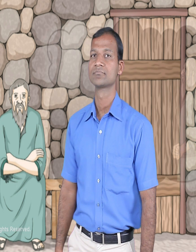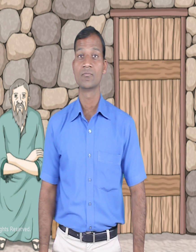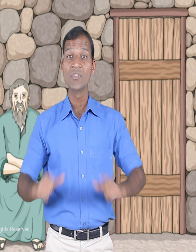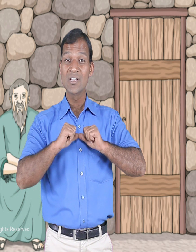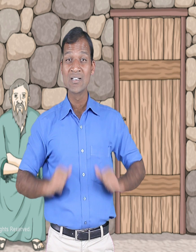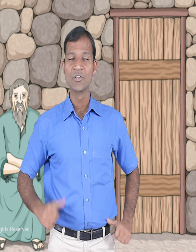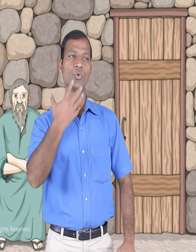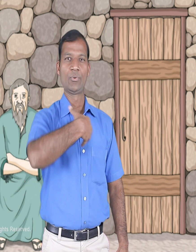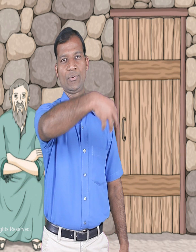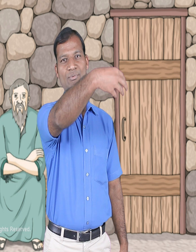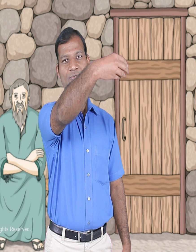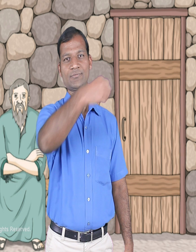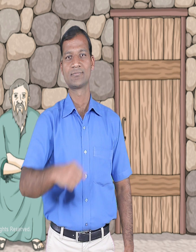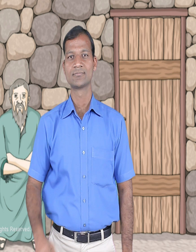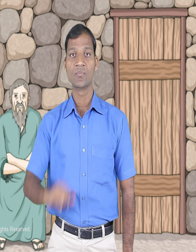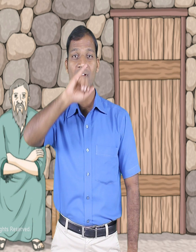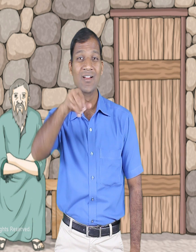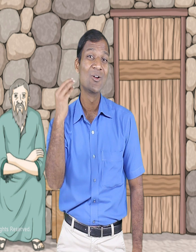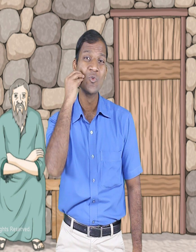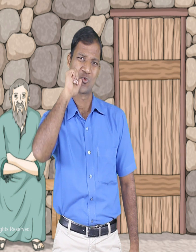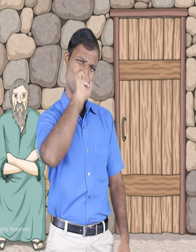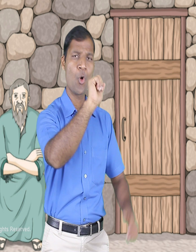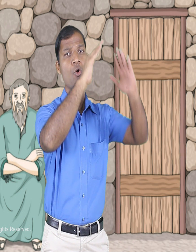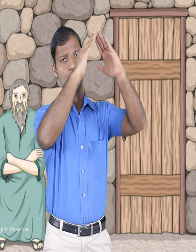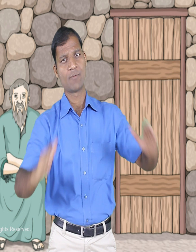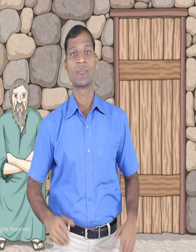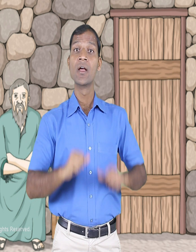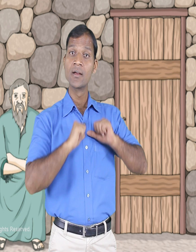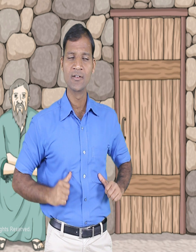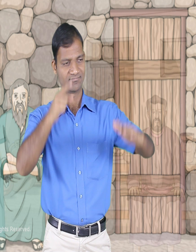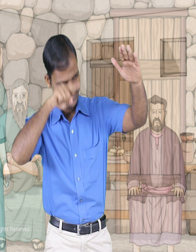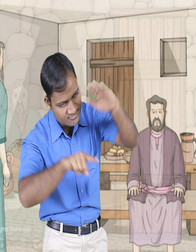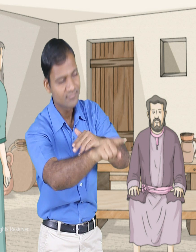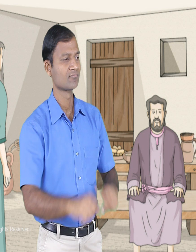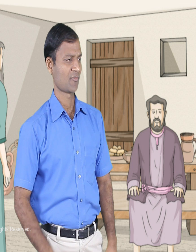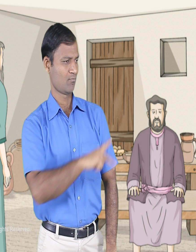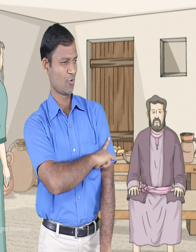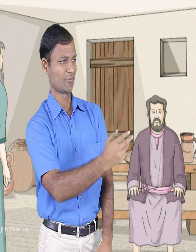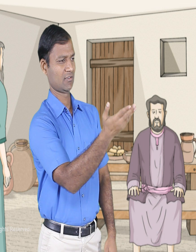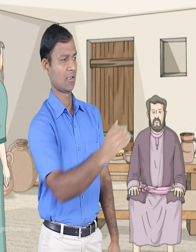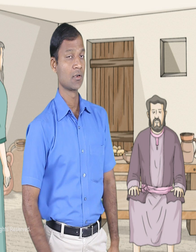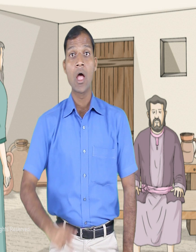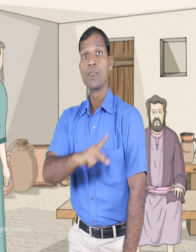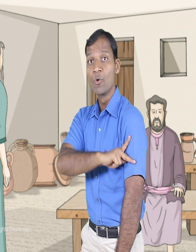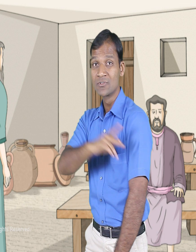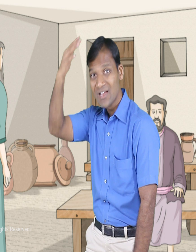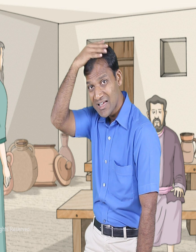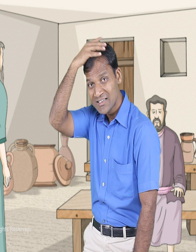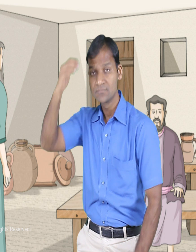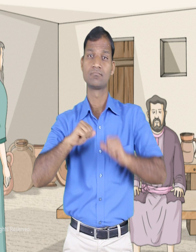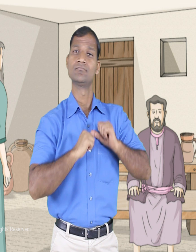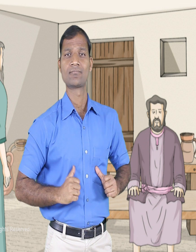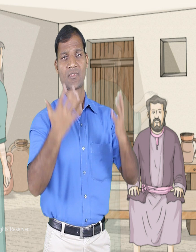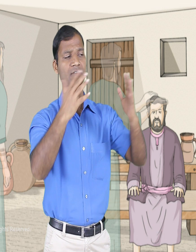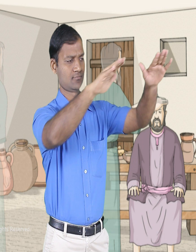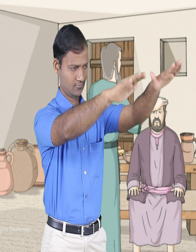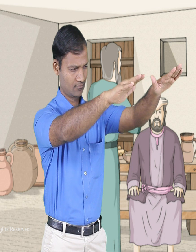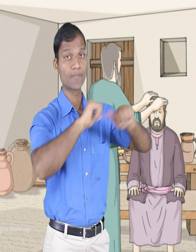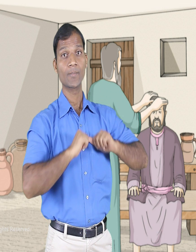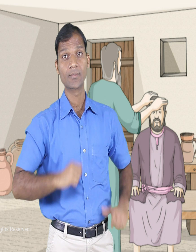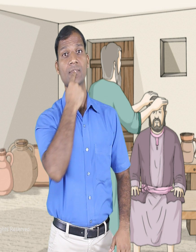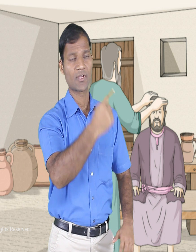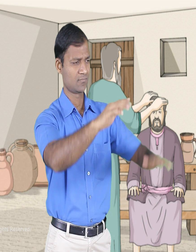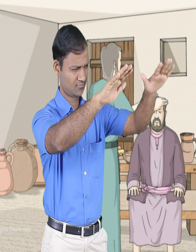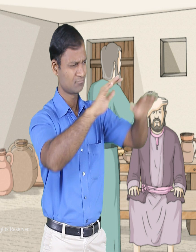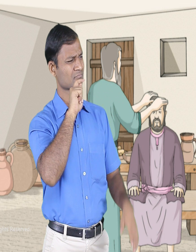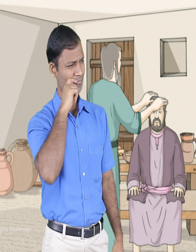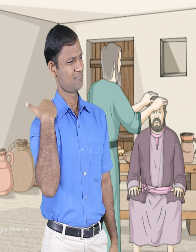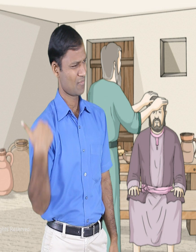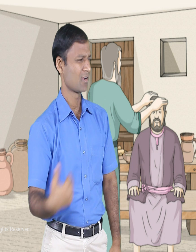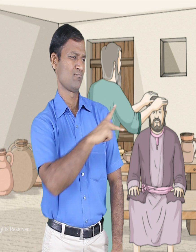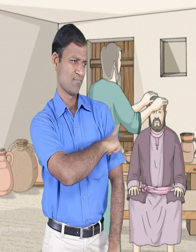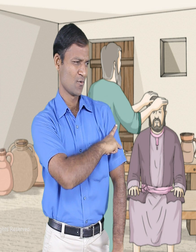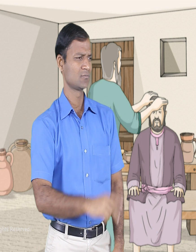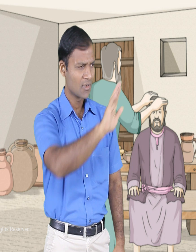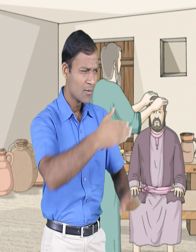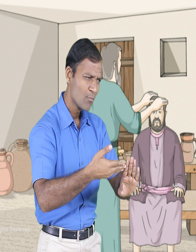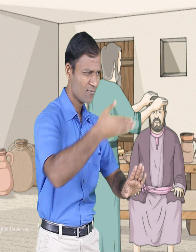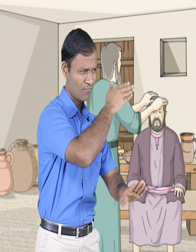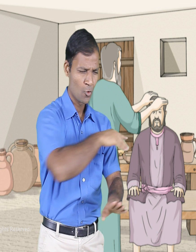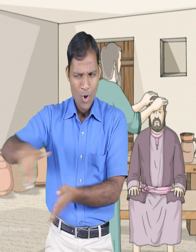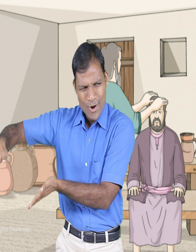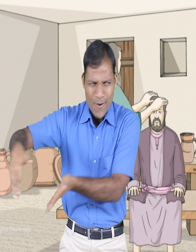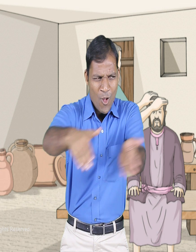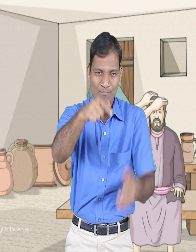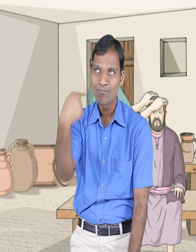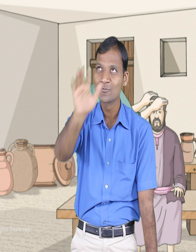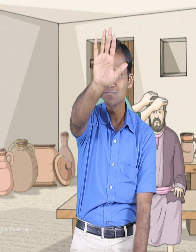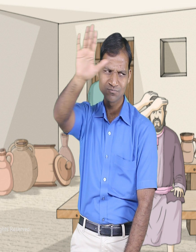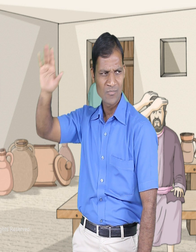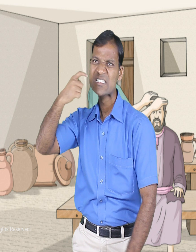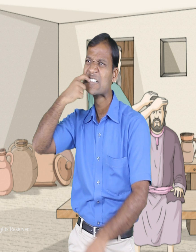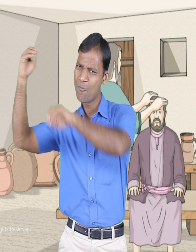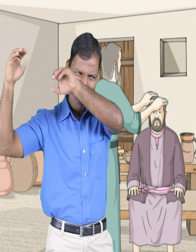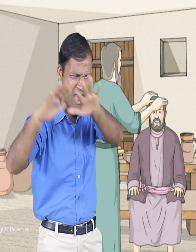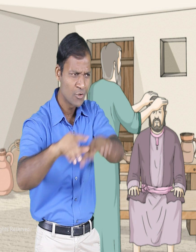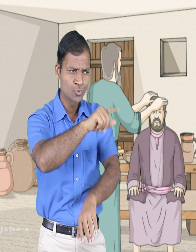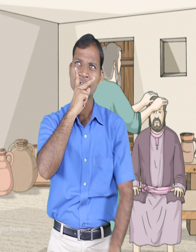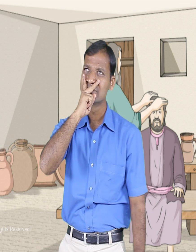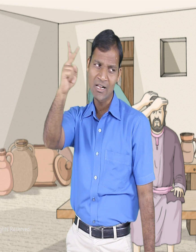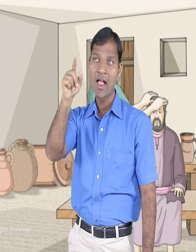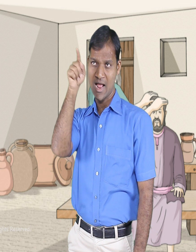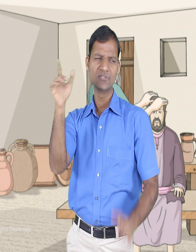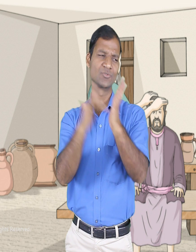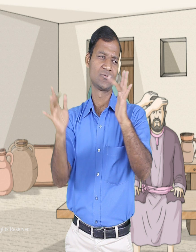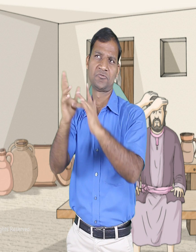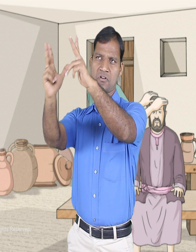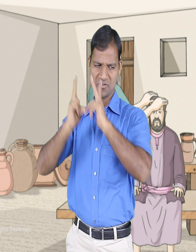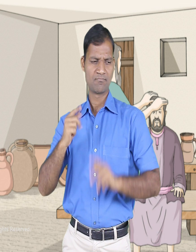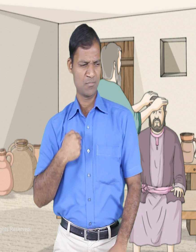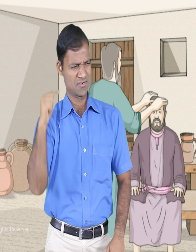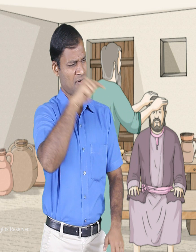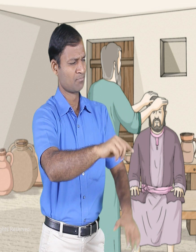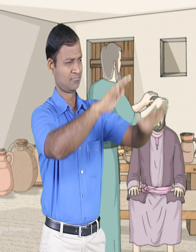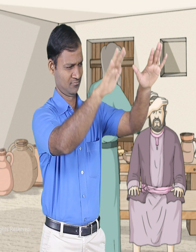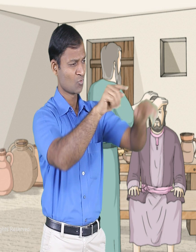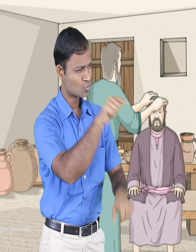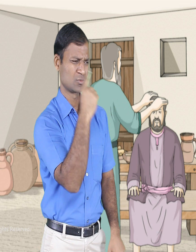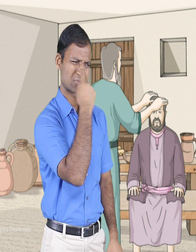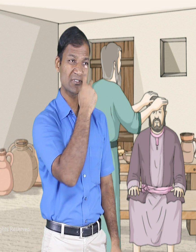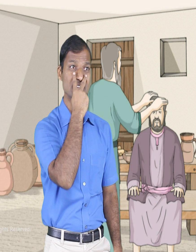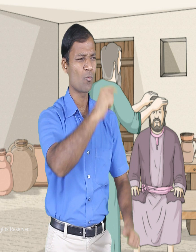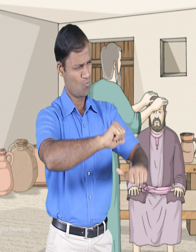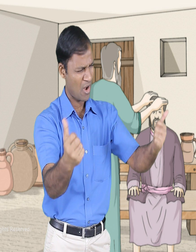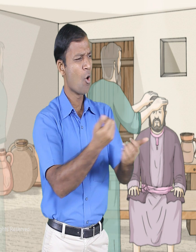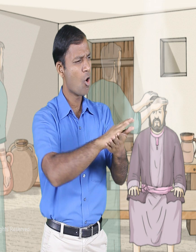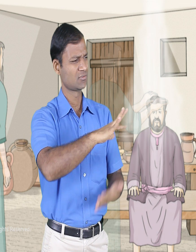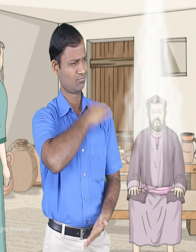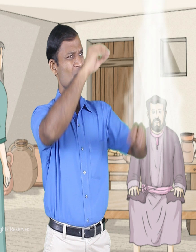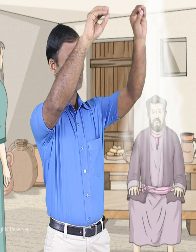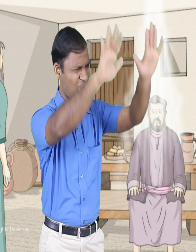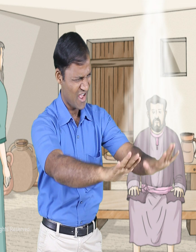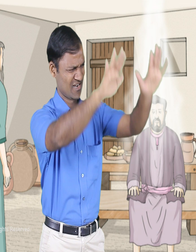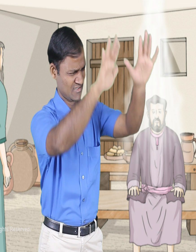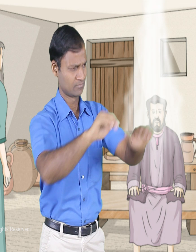“Brother Saul,” he said, “the Lord Jesus, who appeared to you on the road as you were coming here, has sent me so that you may see again and be filled with the Holy Spirit.”